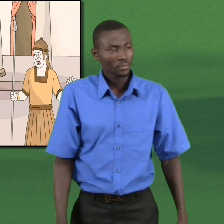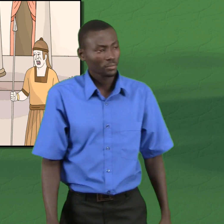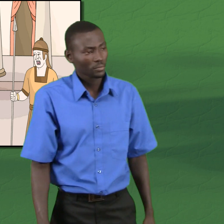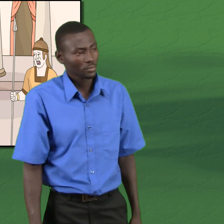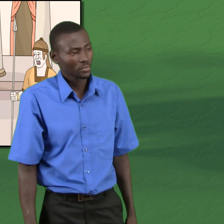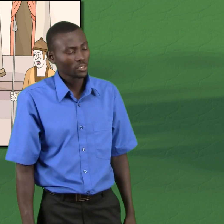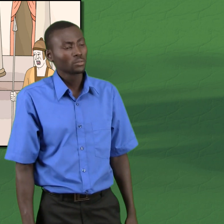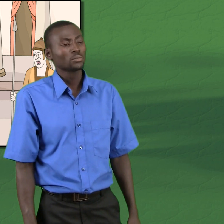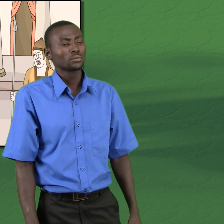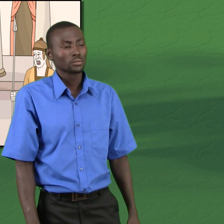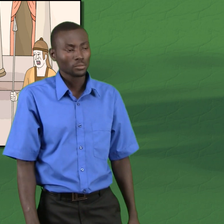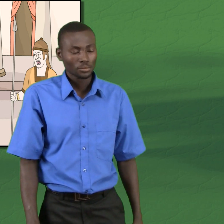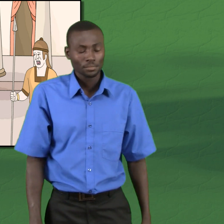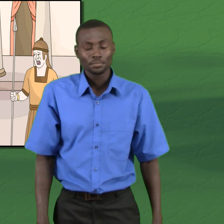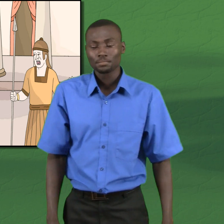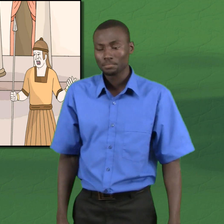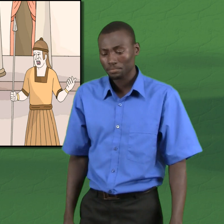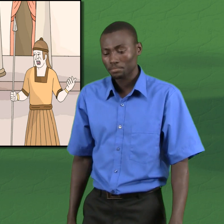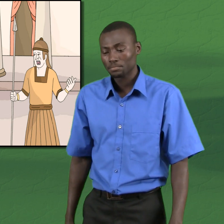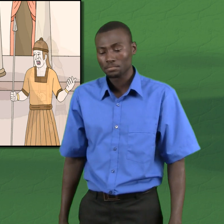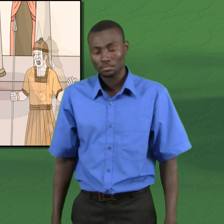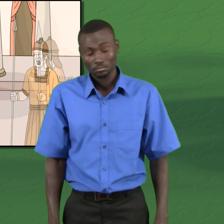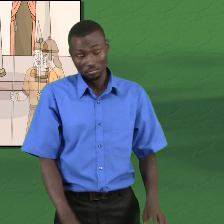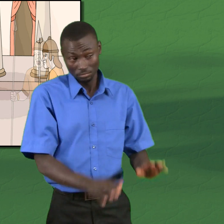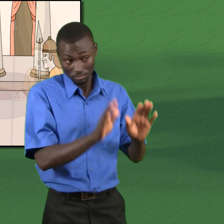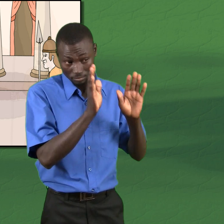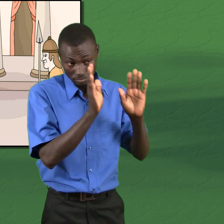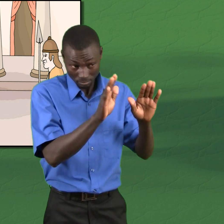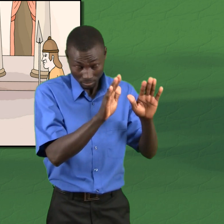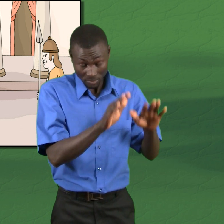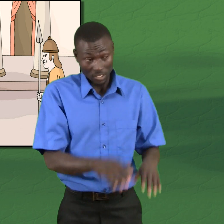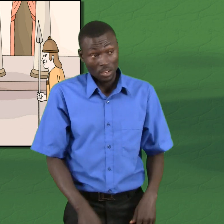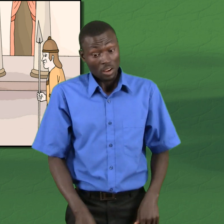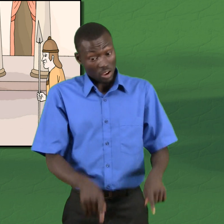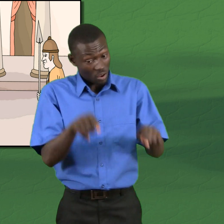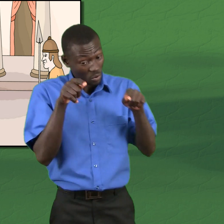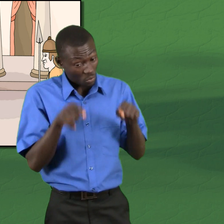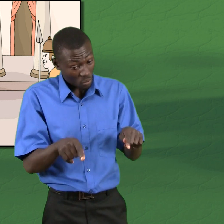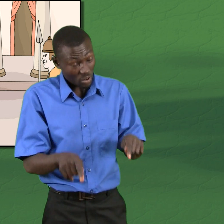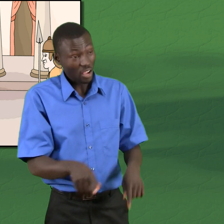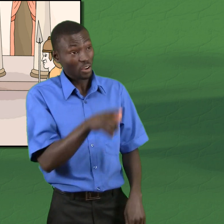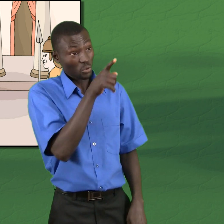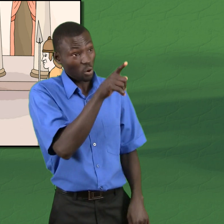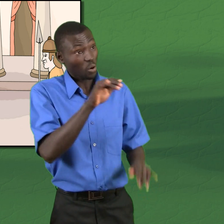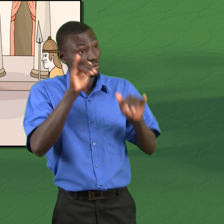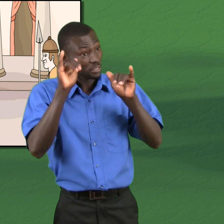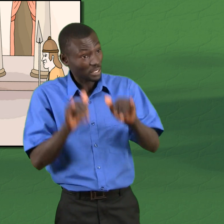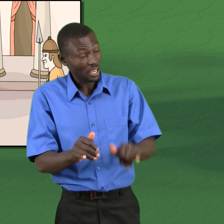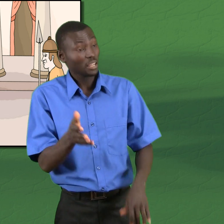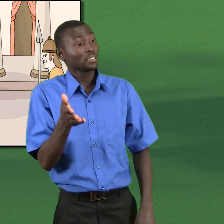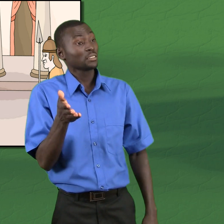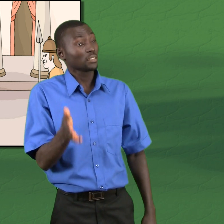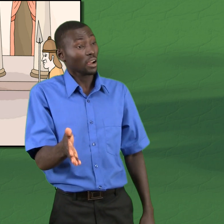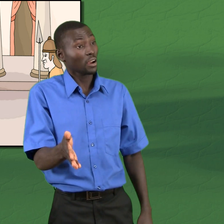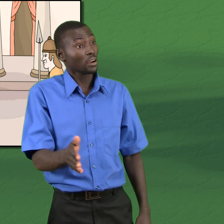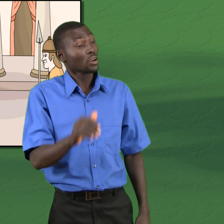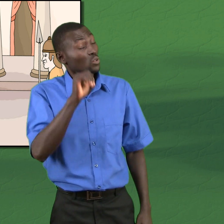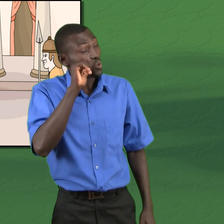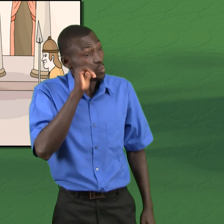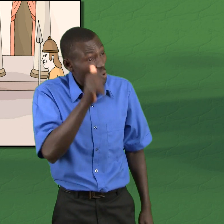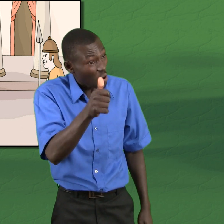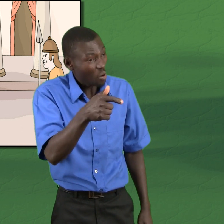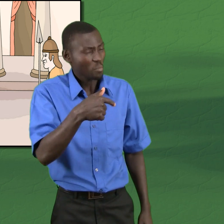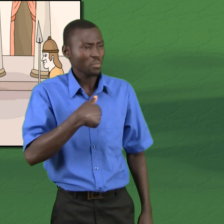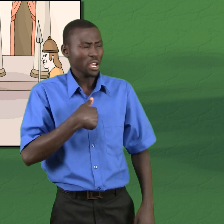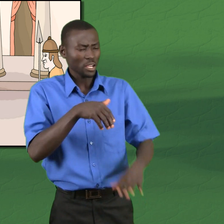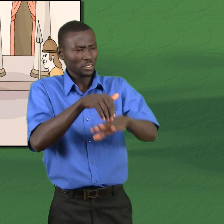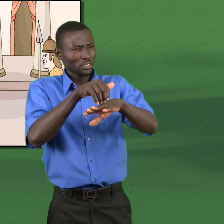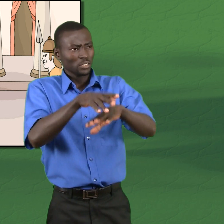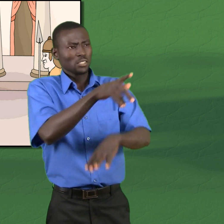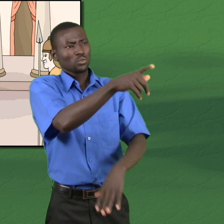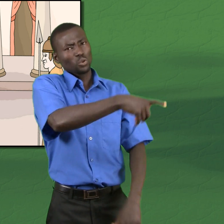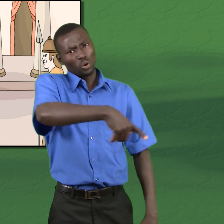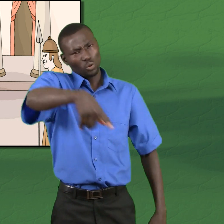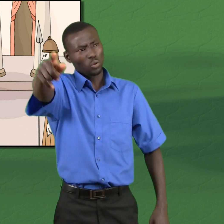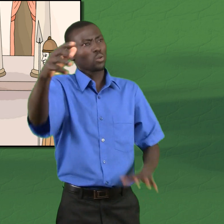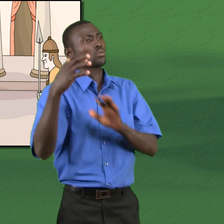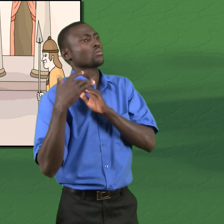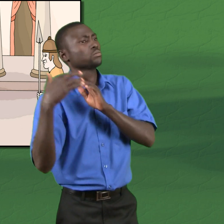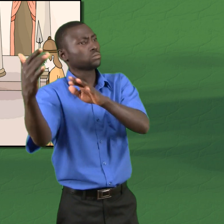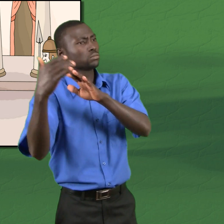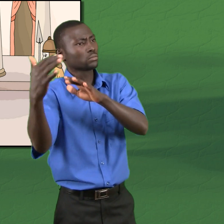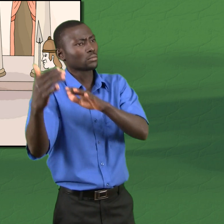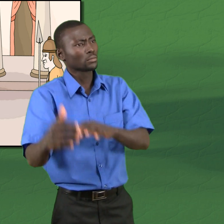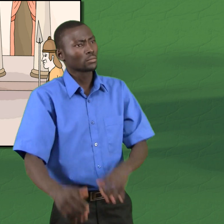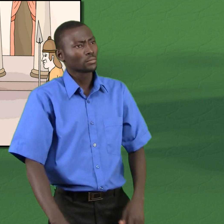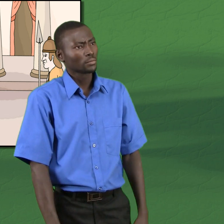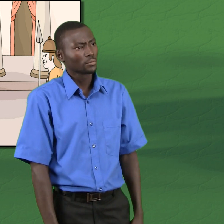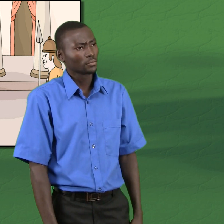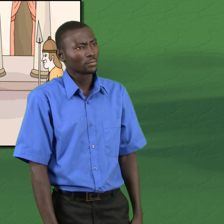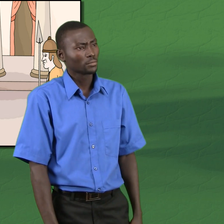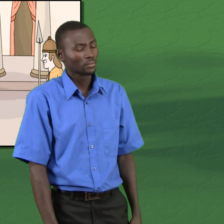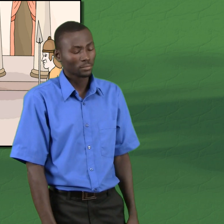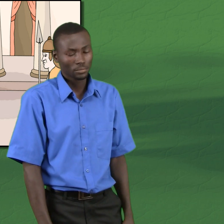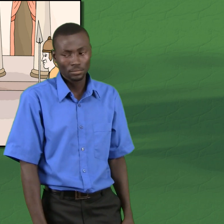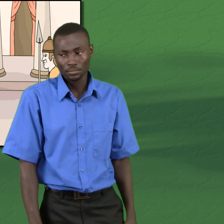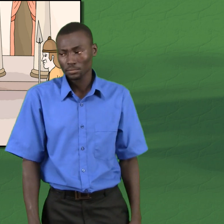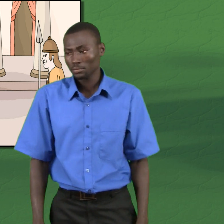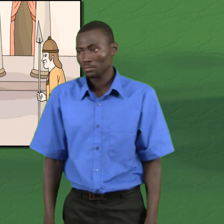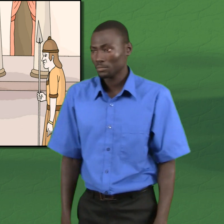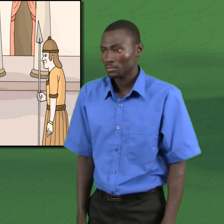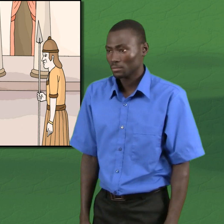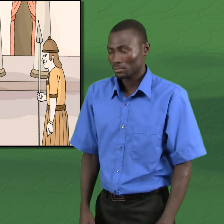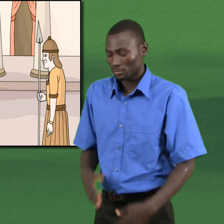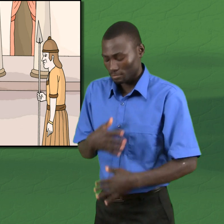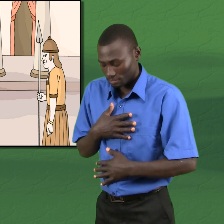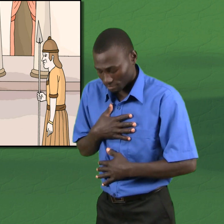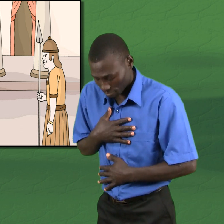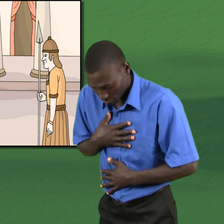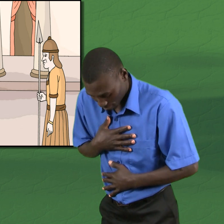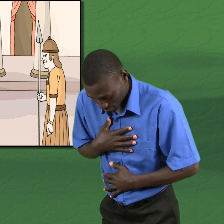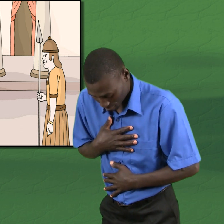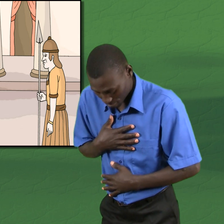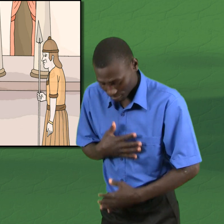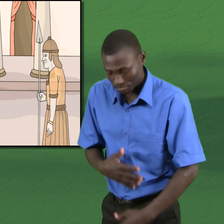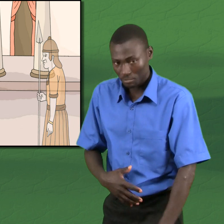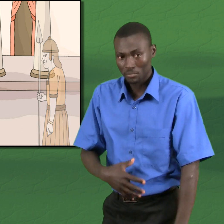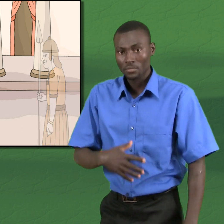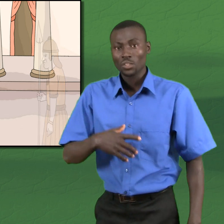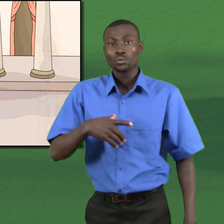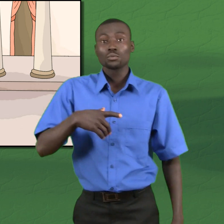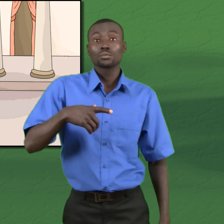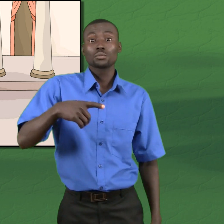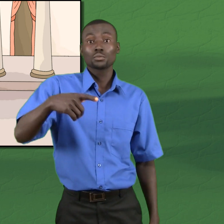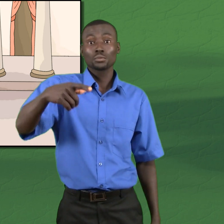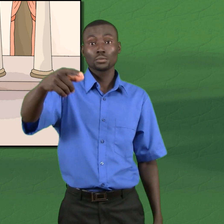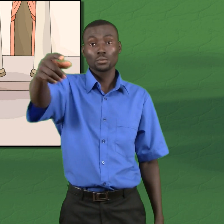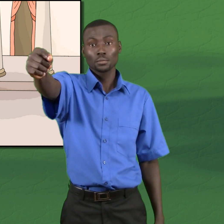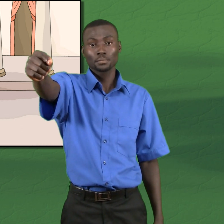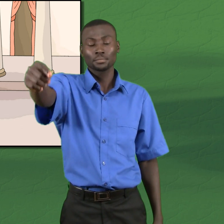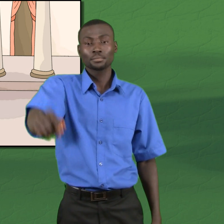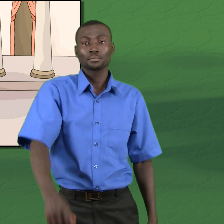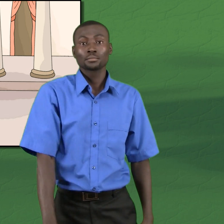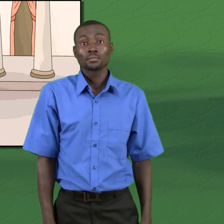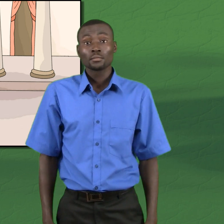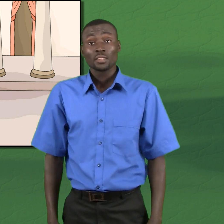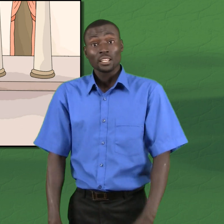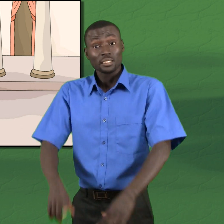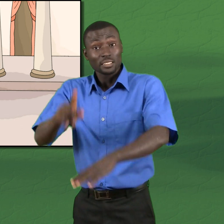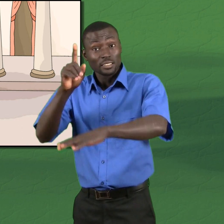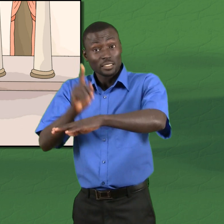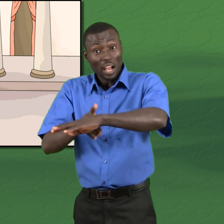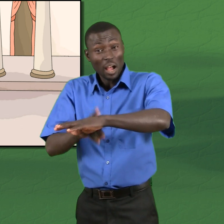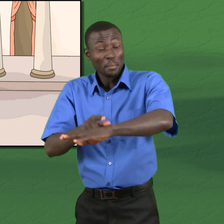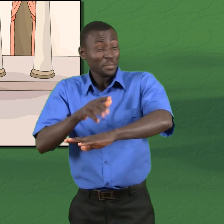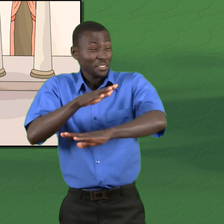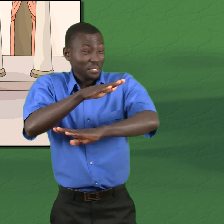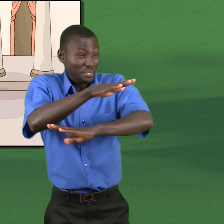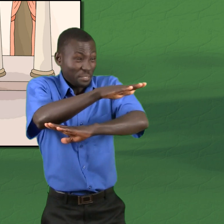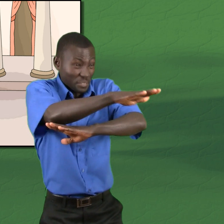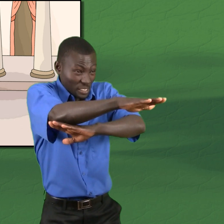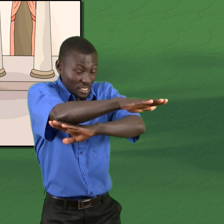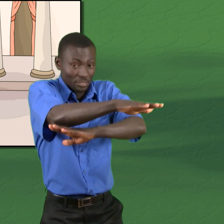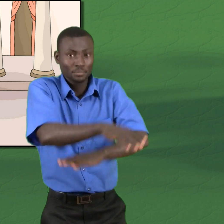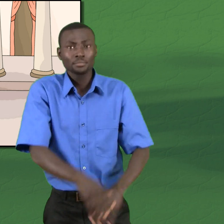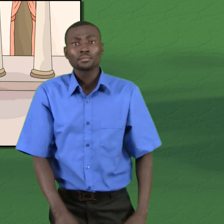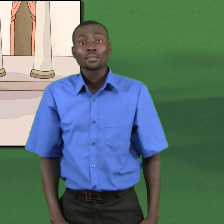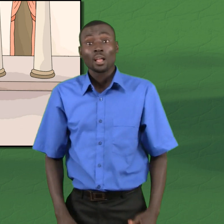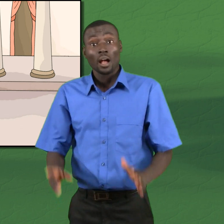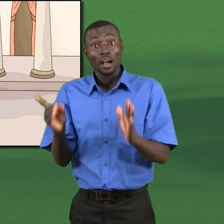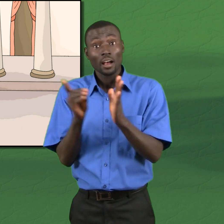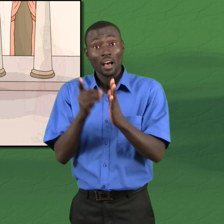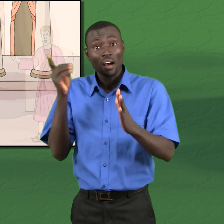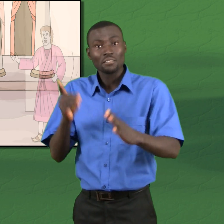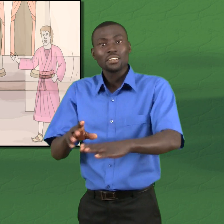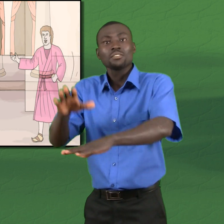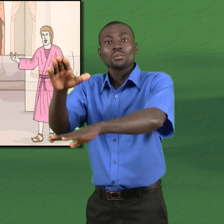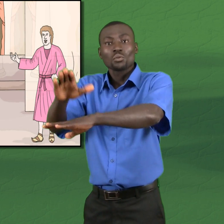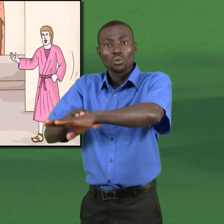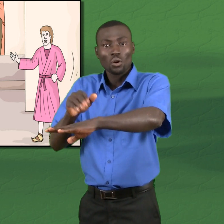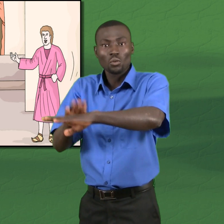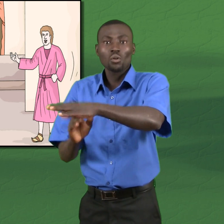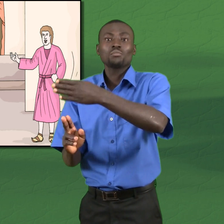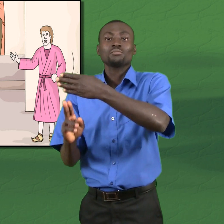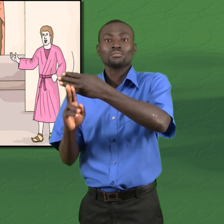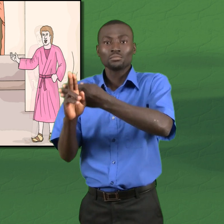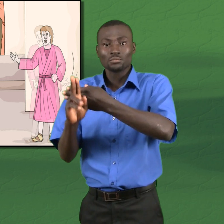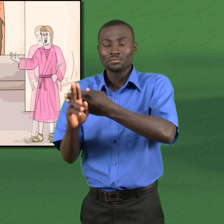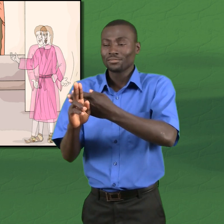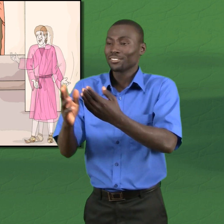“Stay here one more day,” David said to Uriah, “and tomorrow I will send you back.” So Uriah stayed in Jerusalem that day and the next.